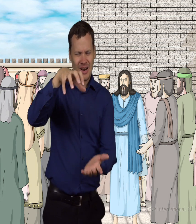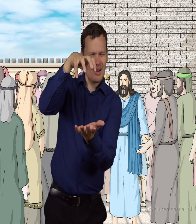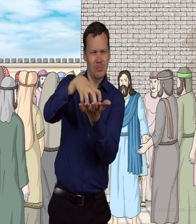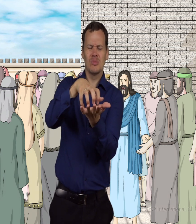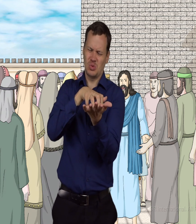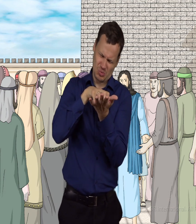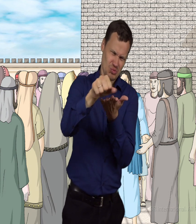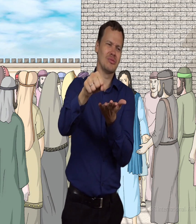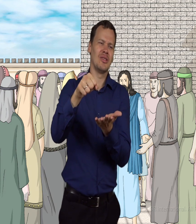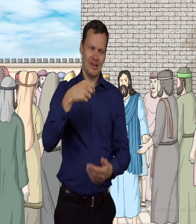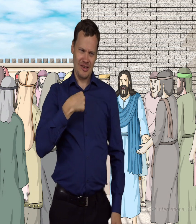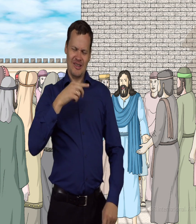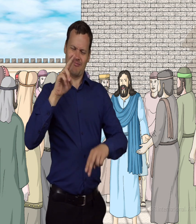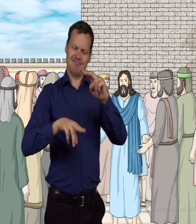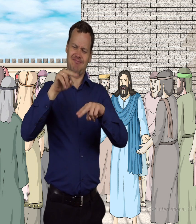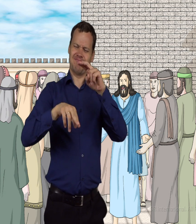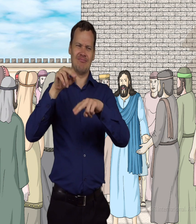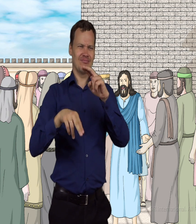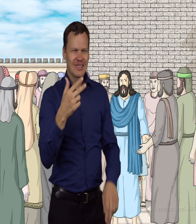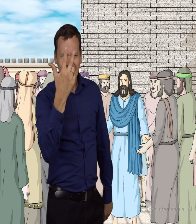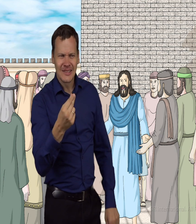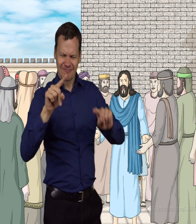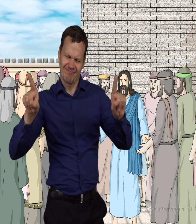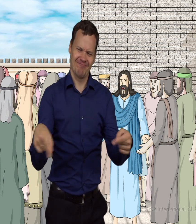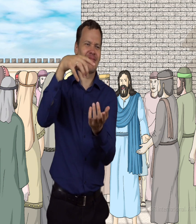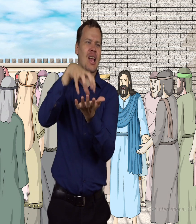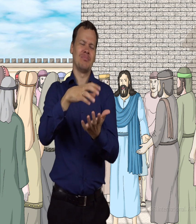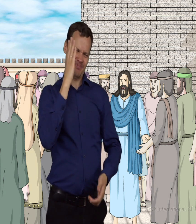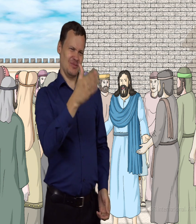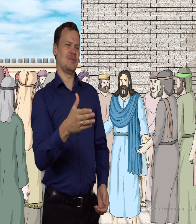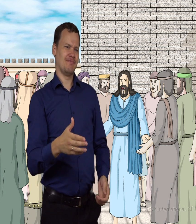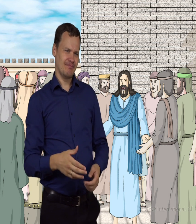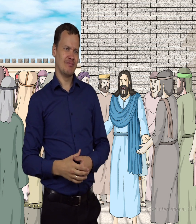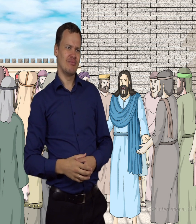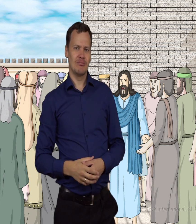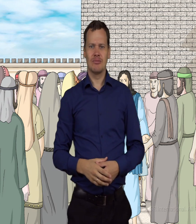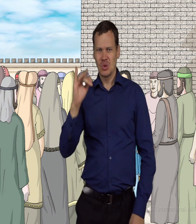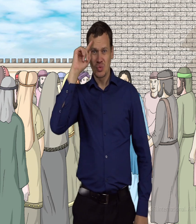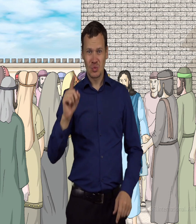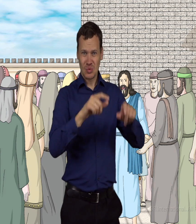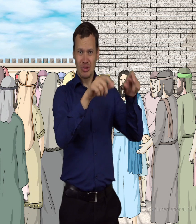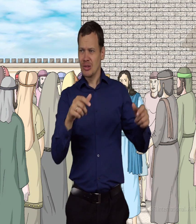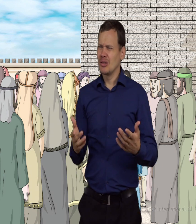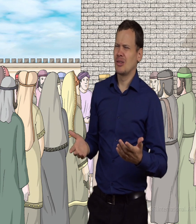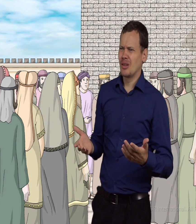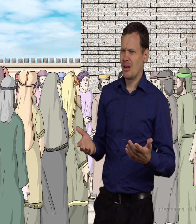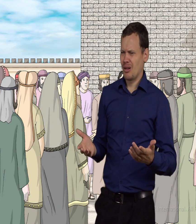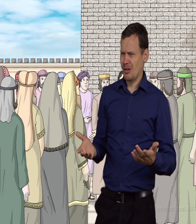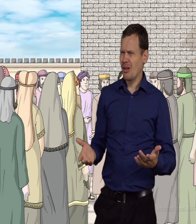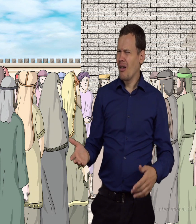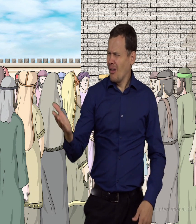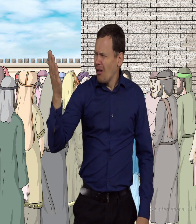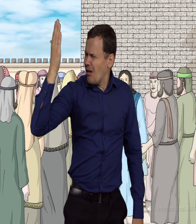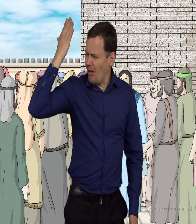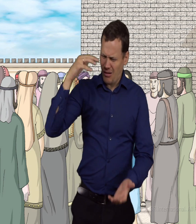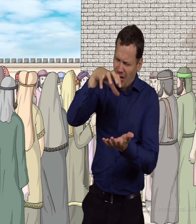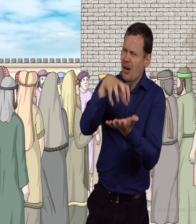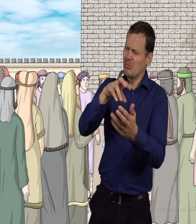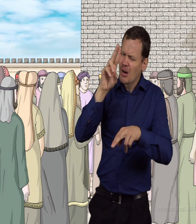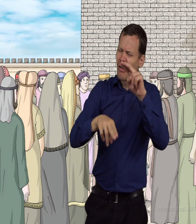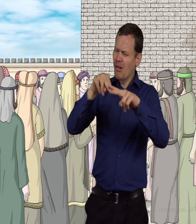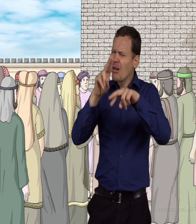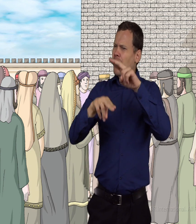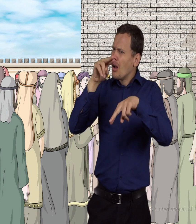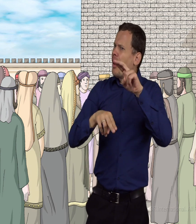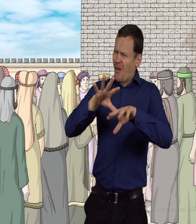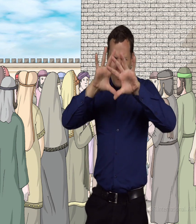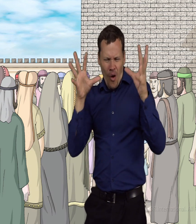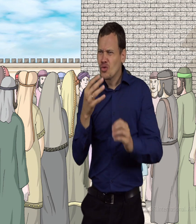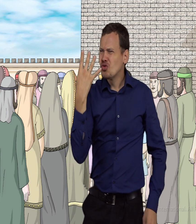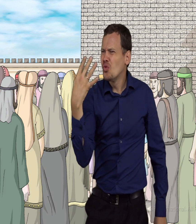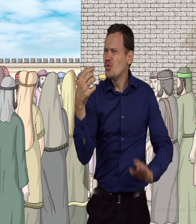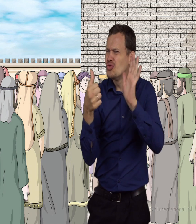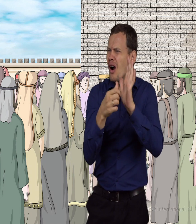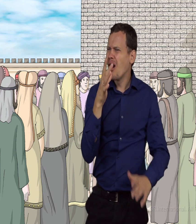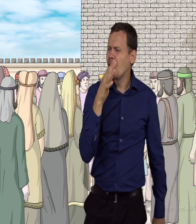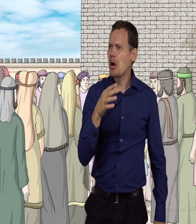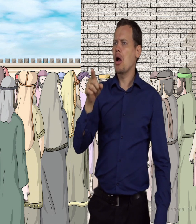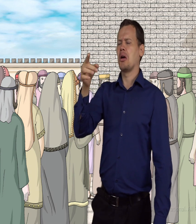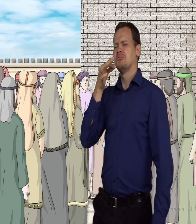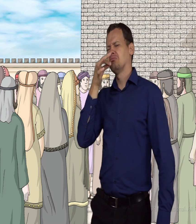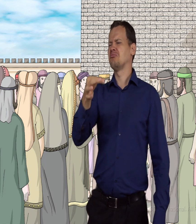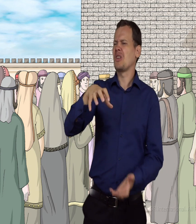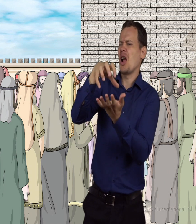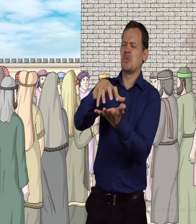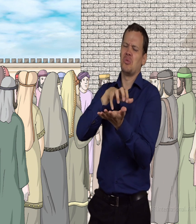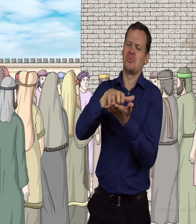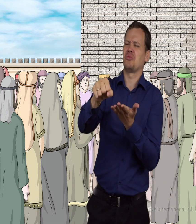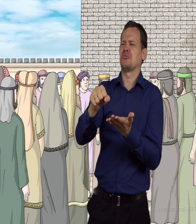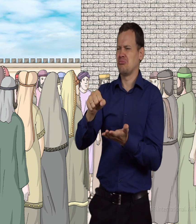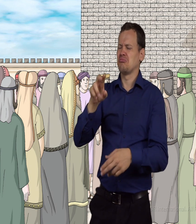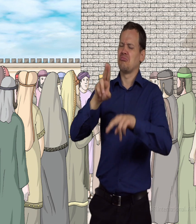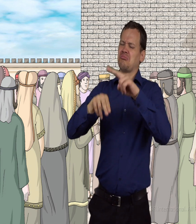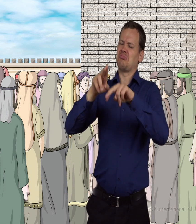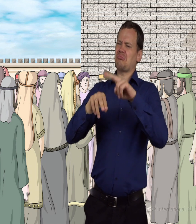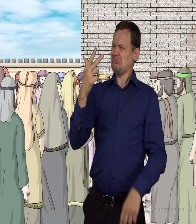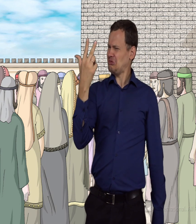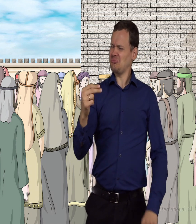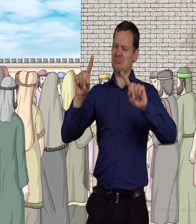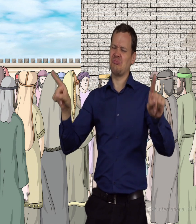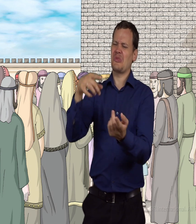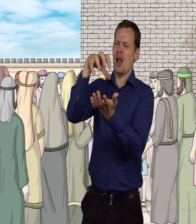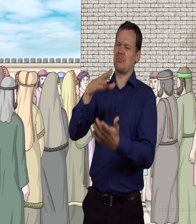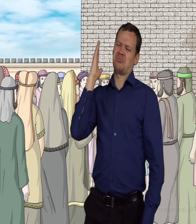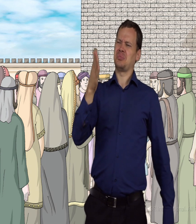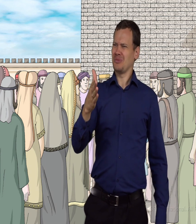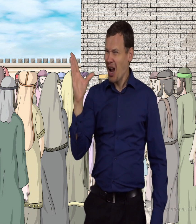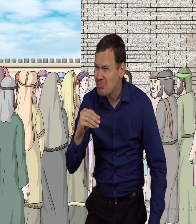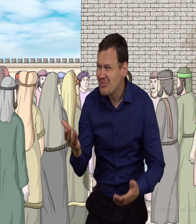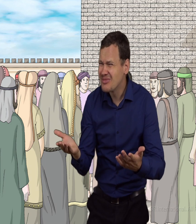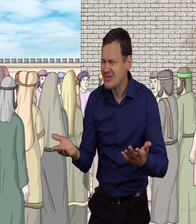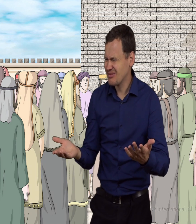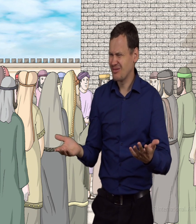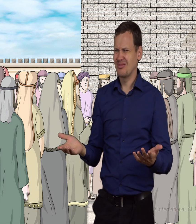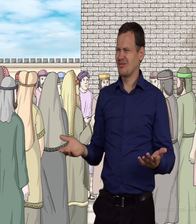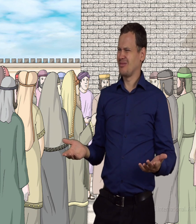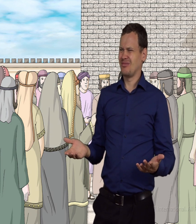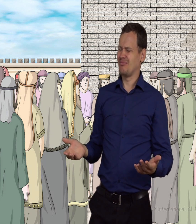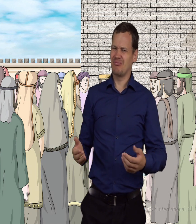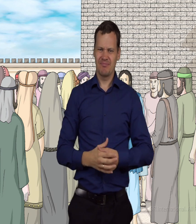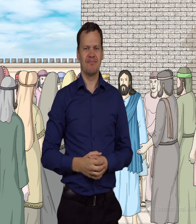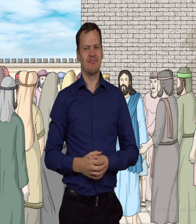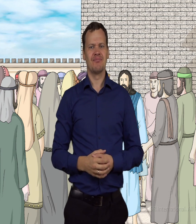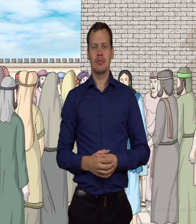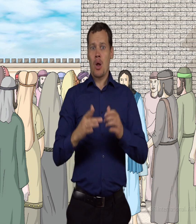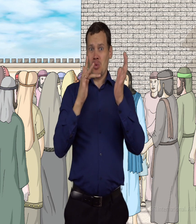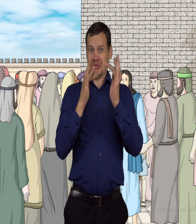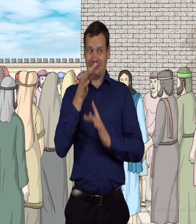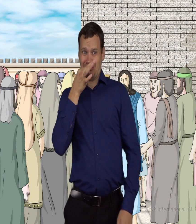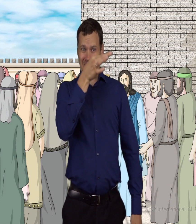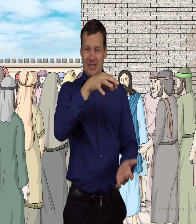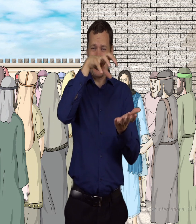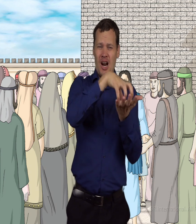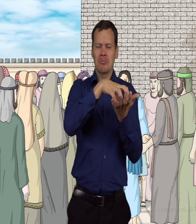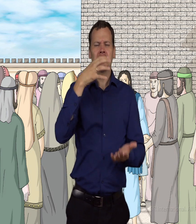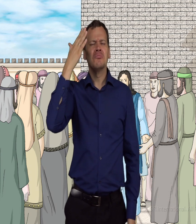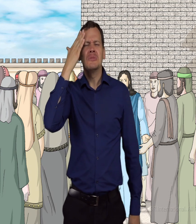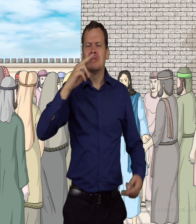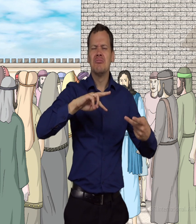“This temple took forty-six years to build,” the Jews replied, “and You are going to raise it up in three days?”